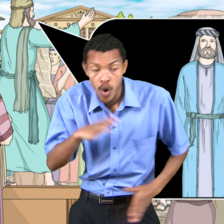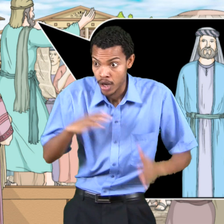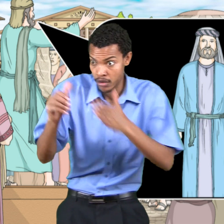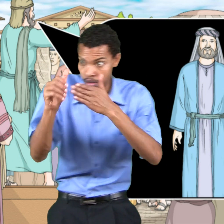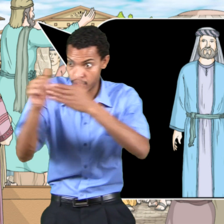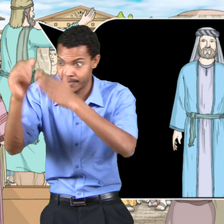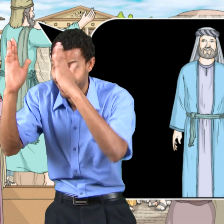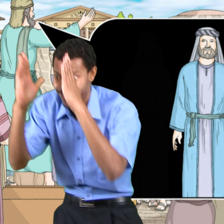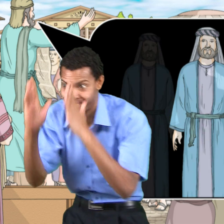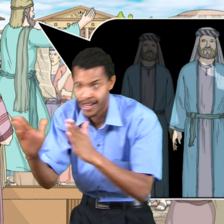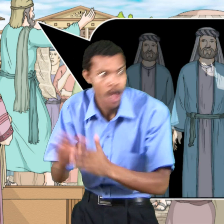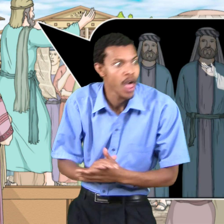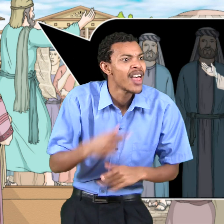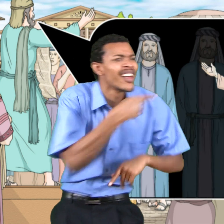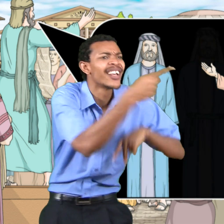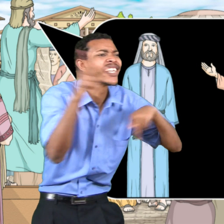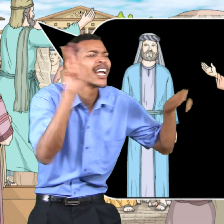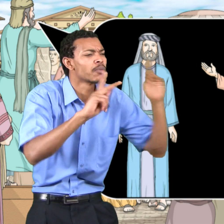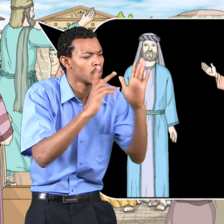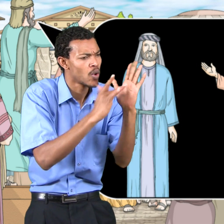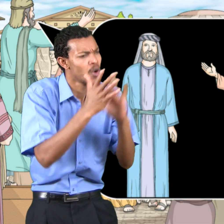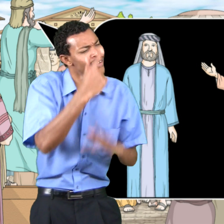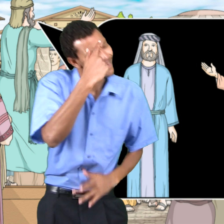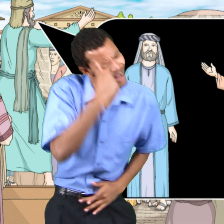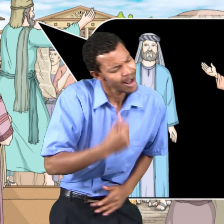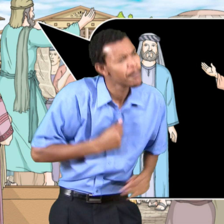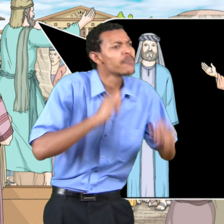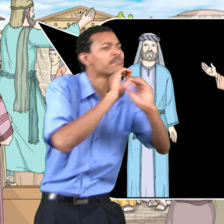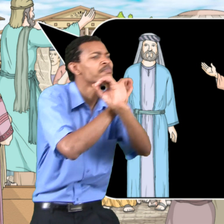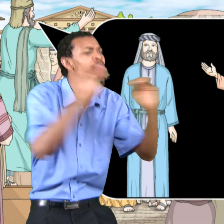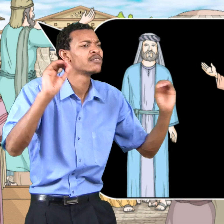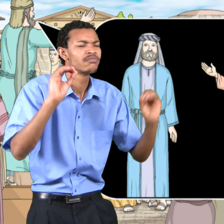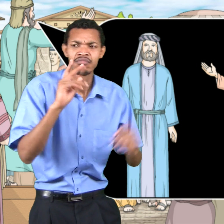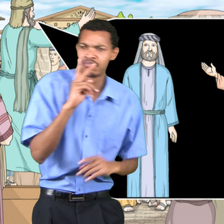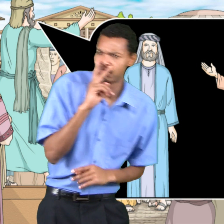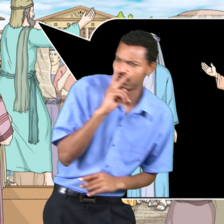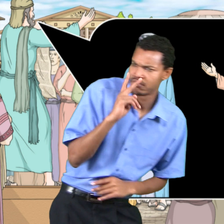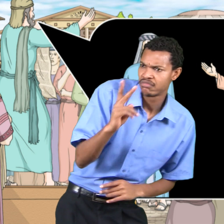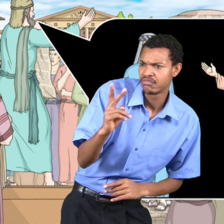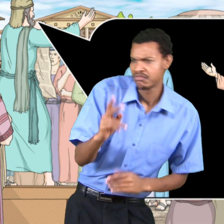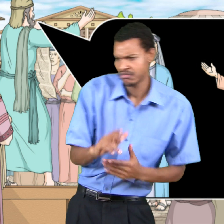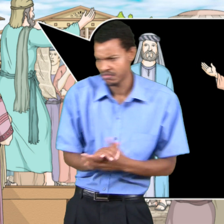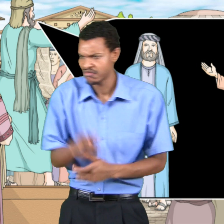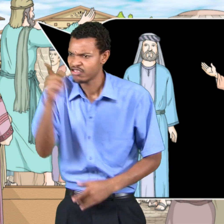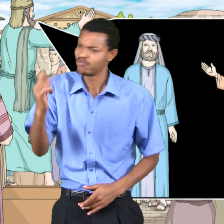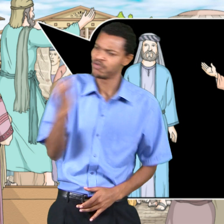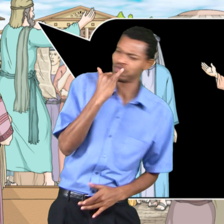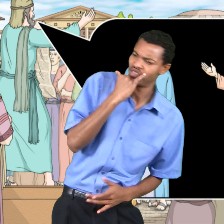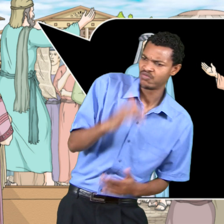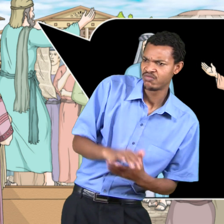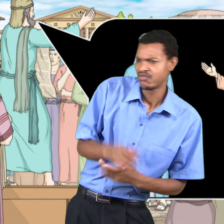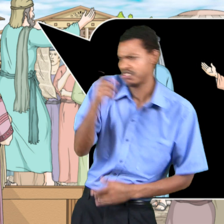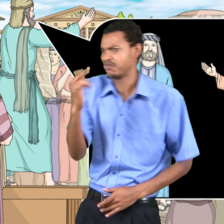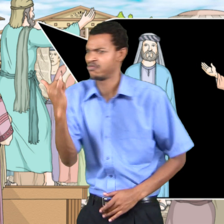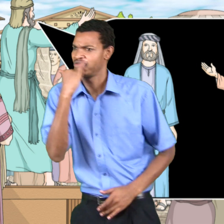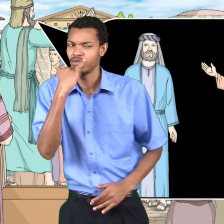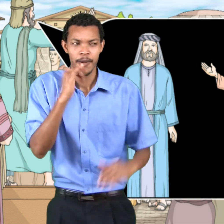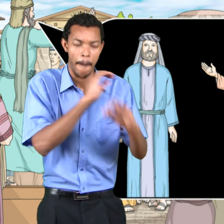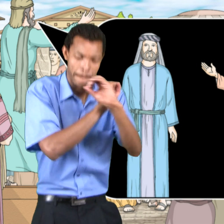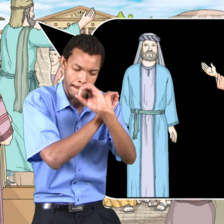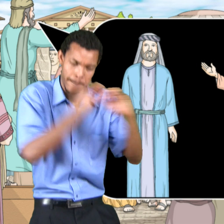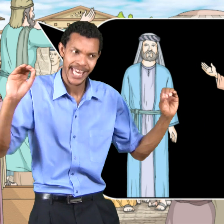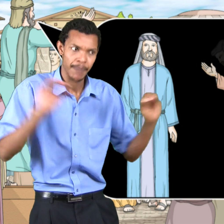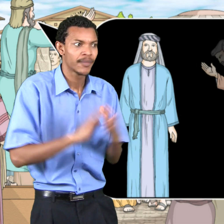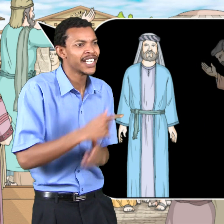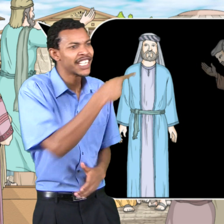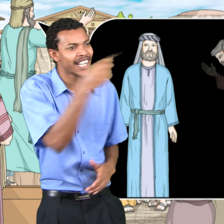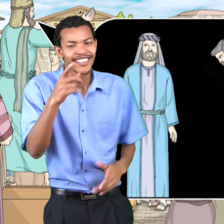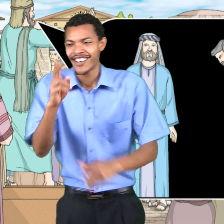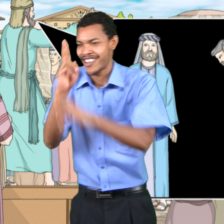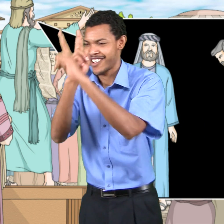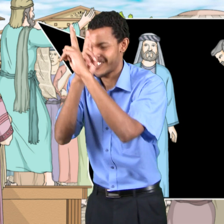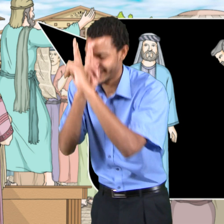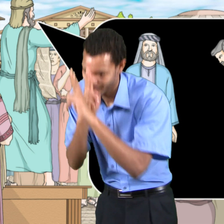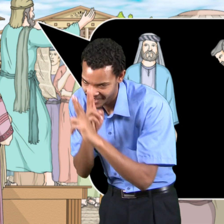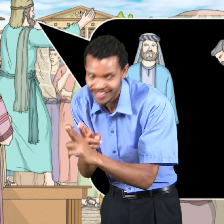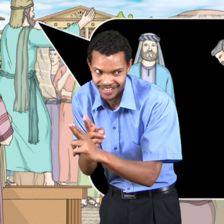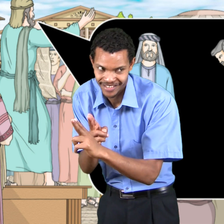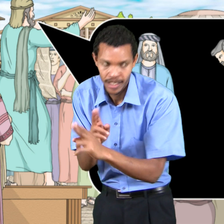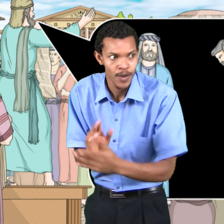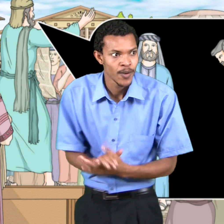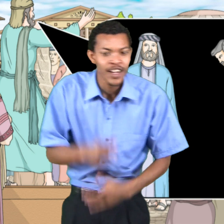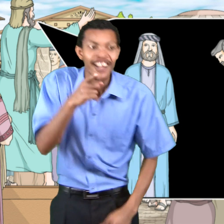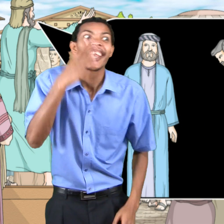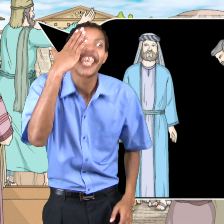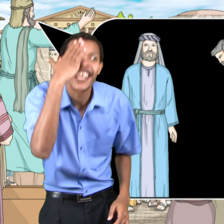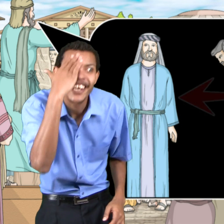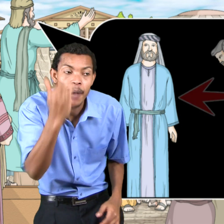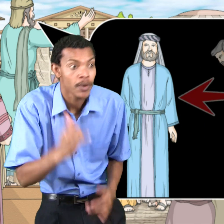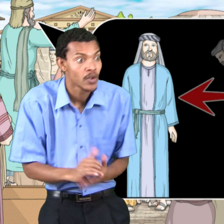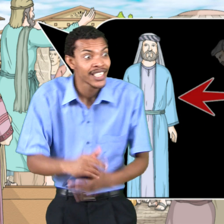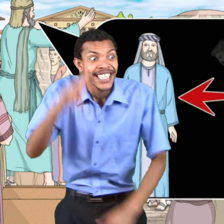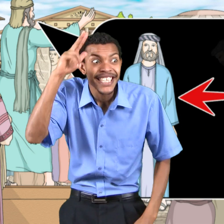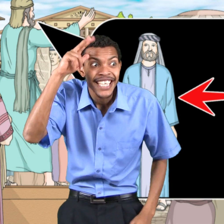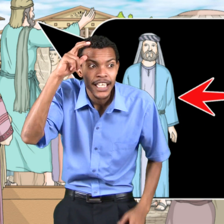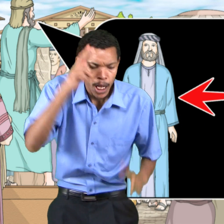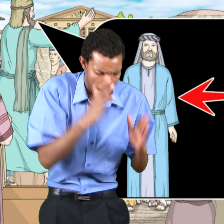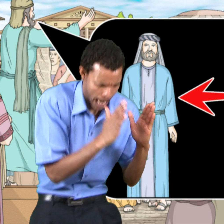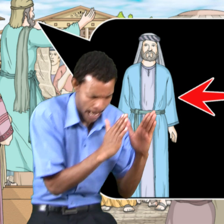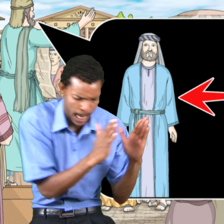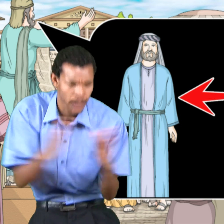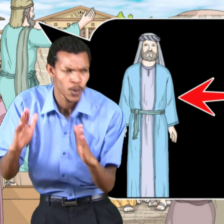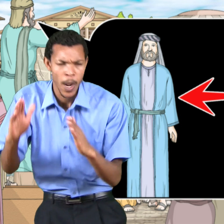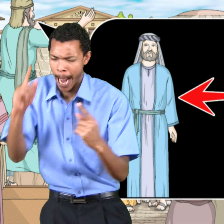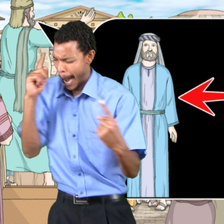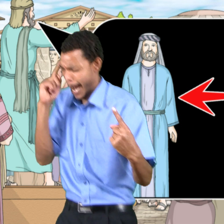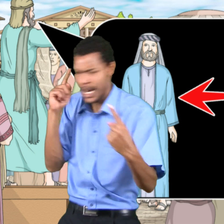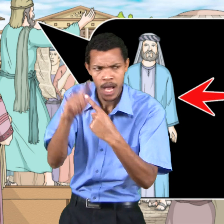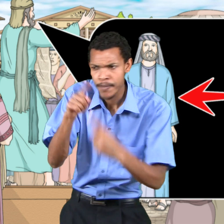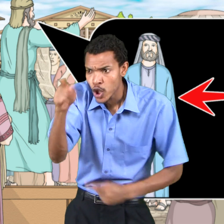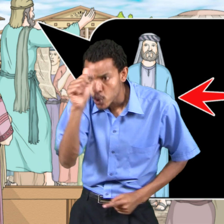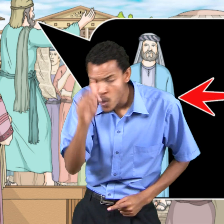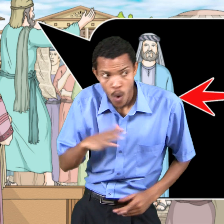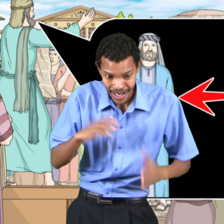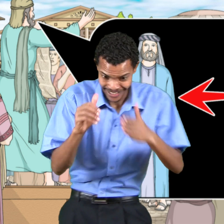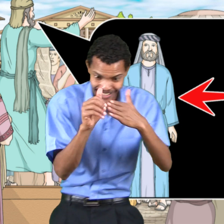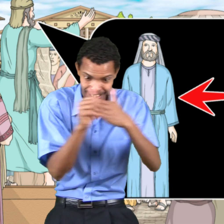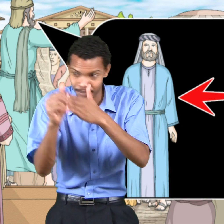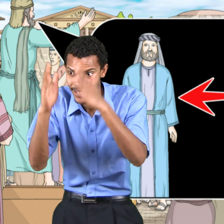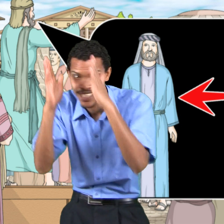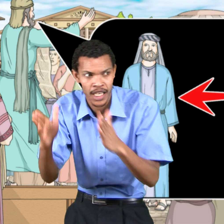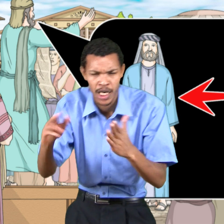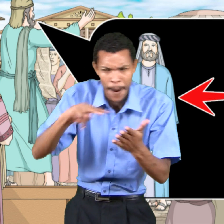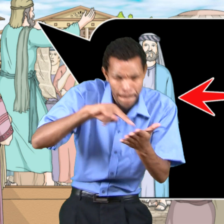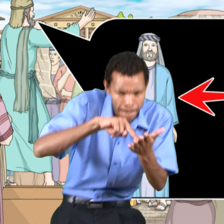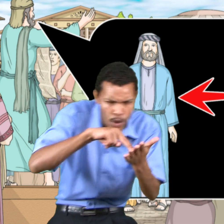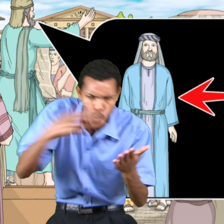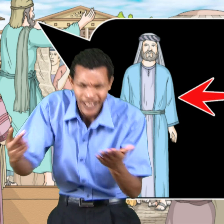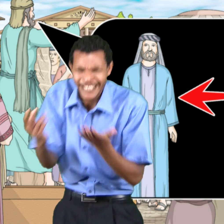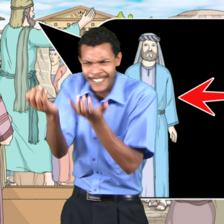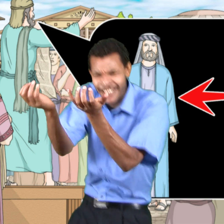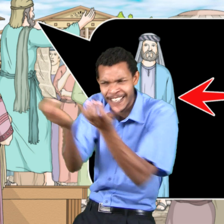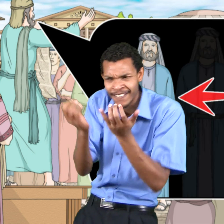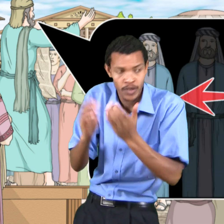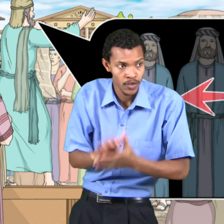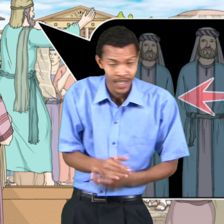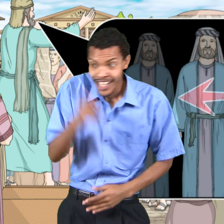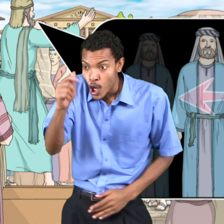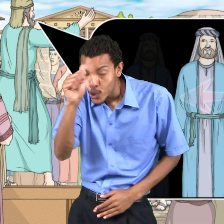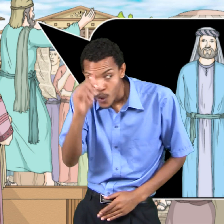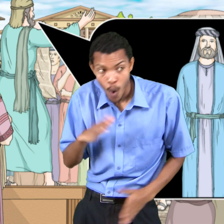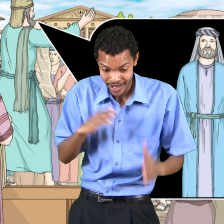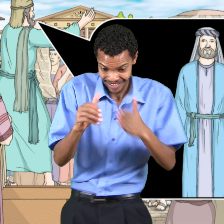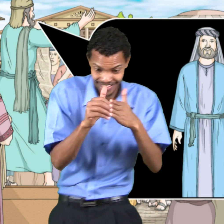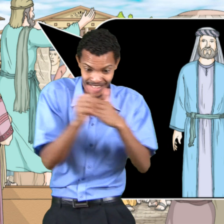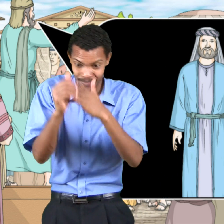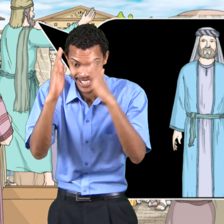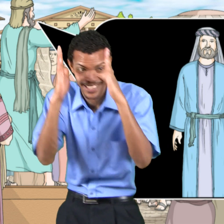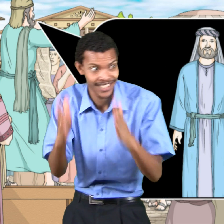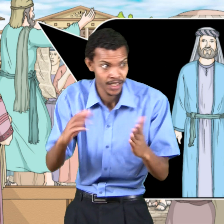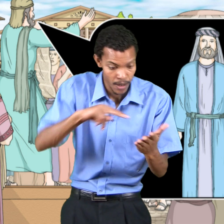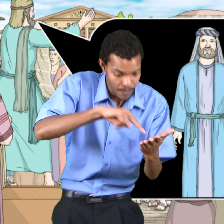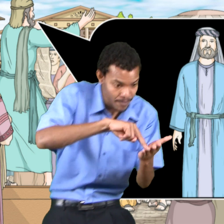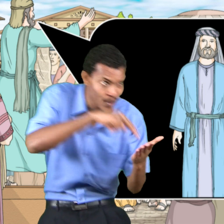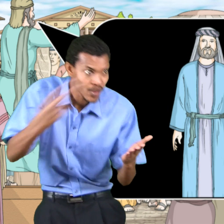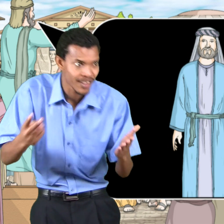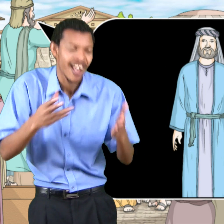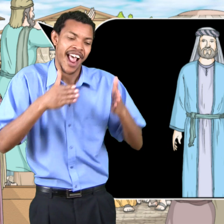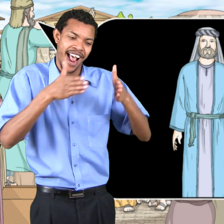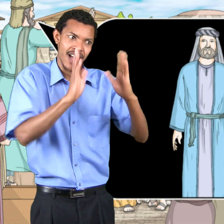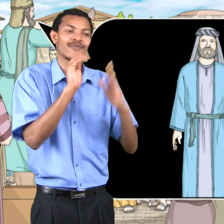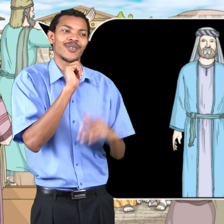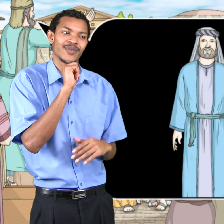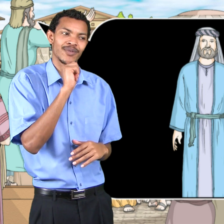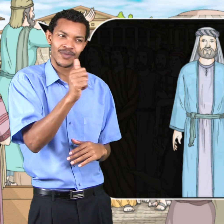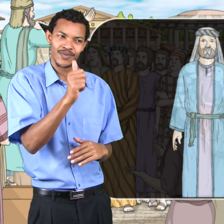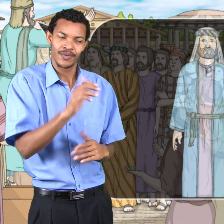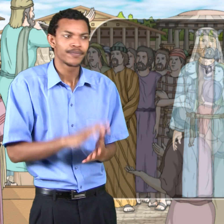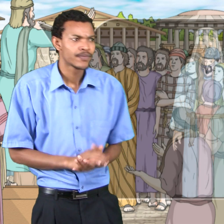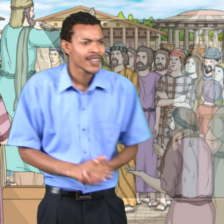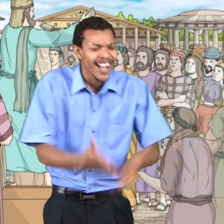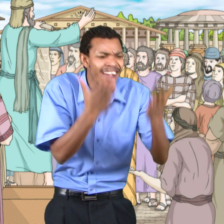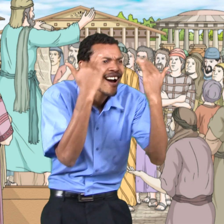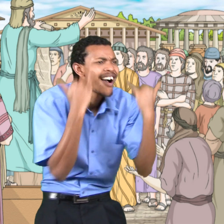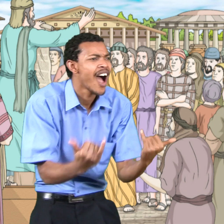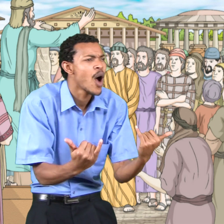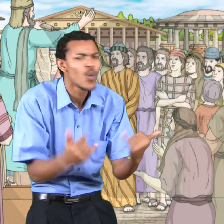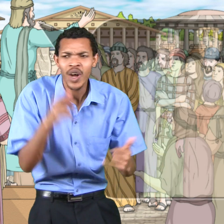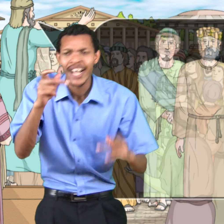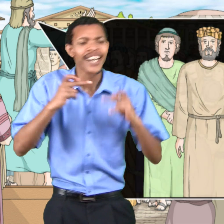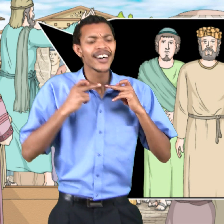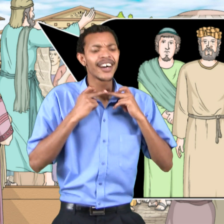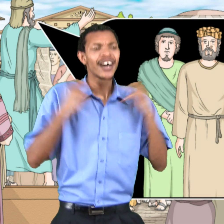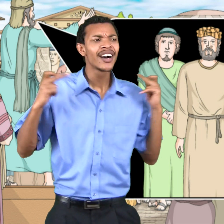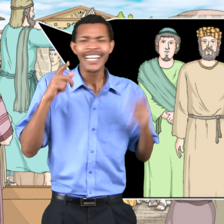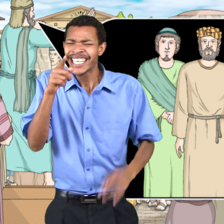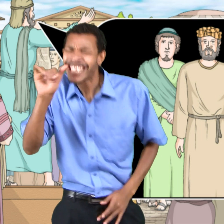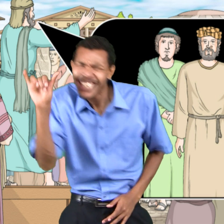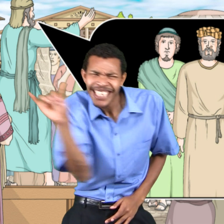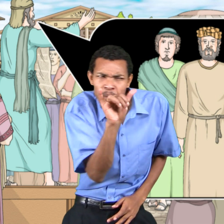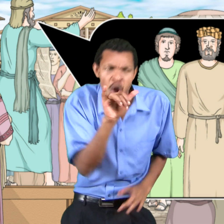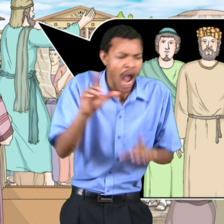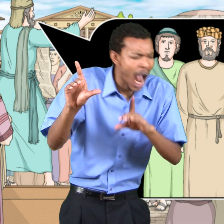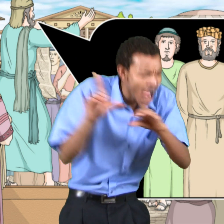Furthermore, he must have a good reputation with outsiders, so that he will not fall into disgrace and into the snare of the devil.